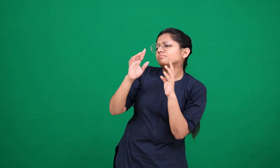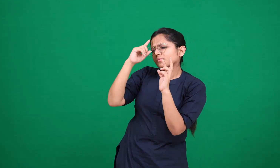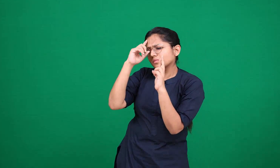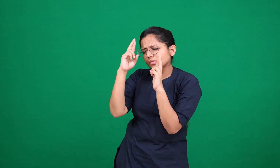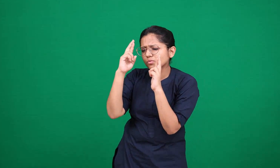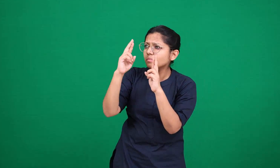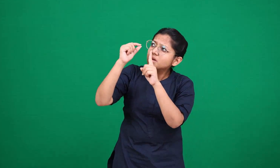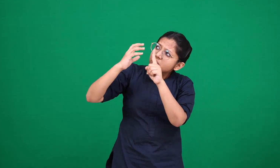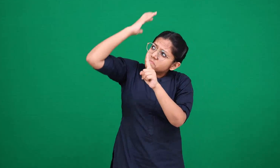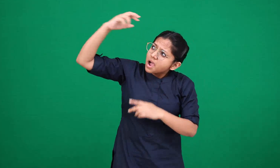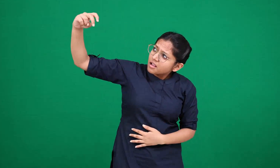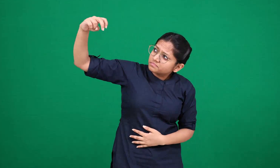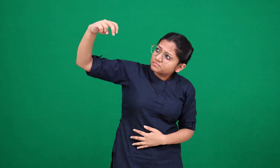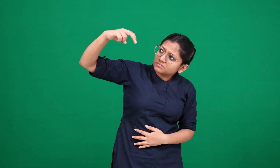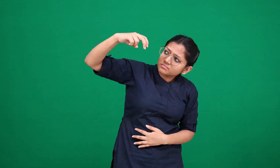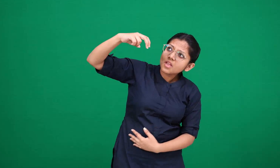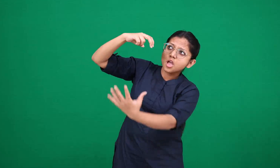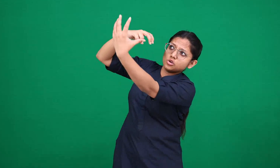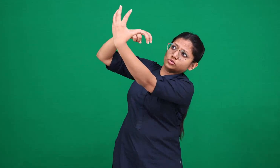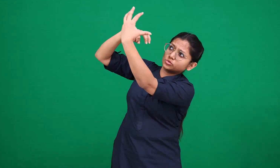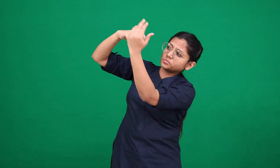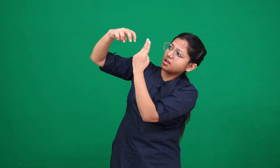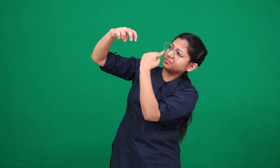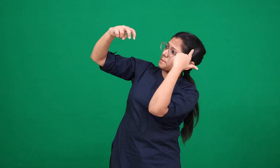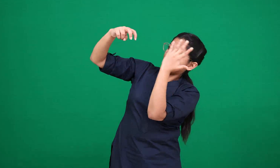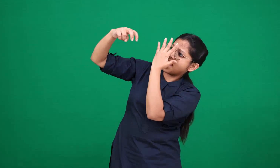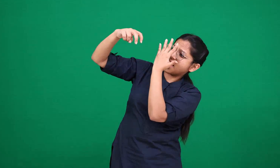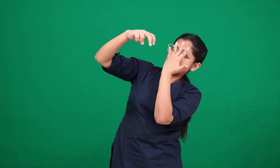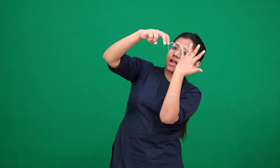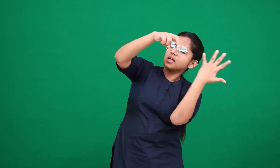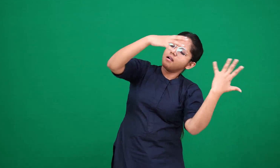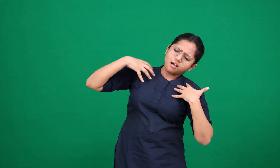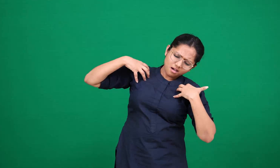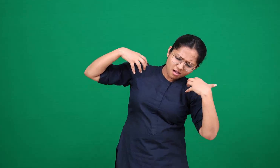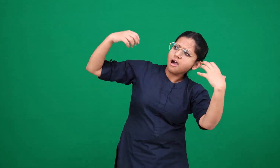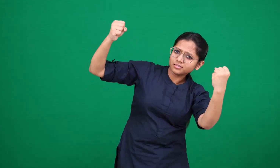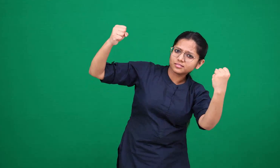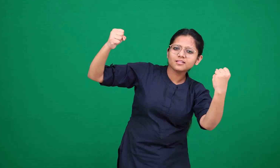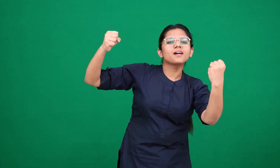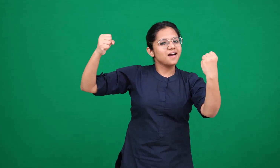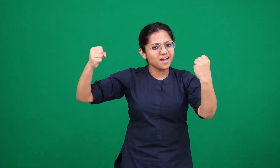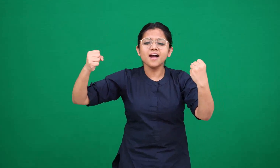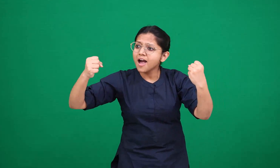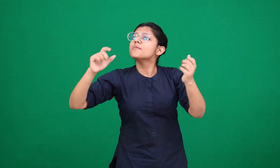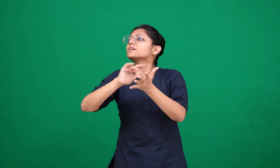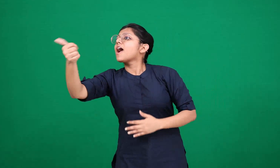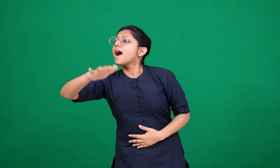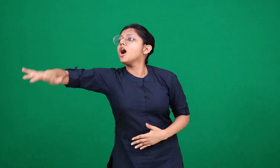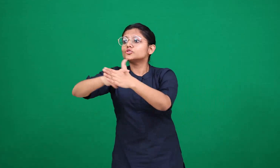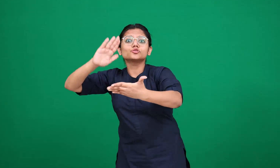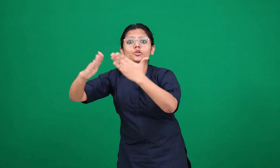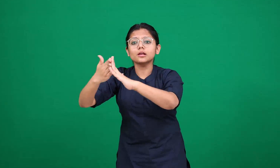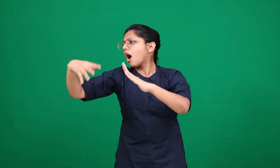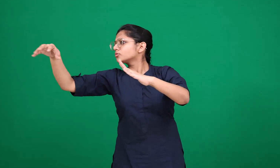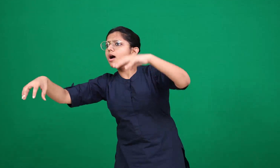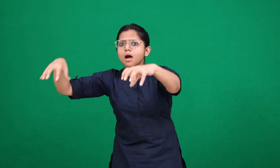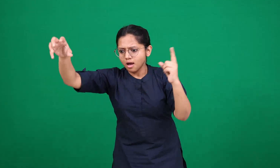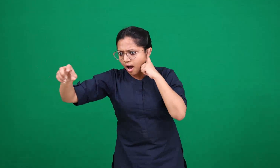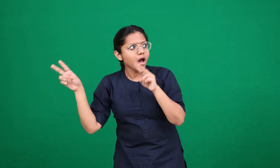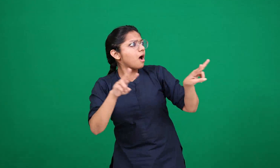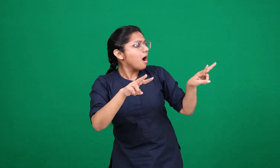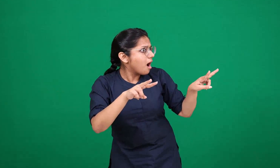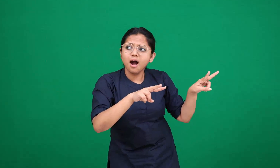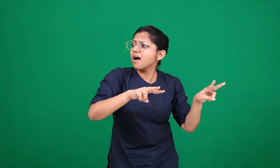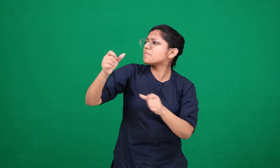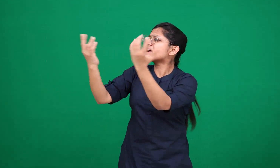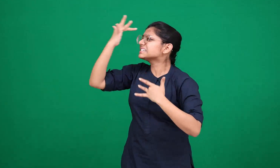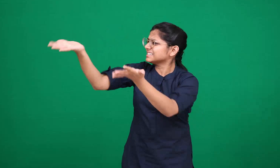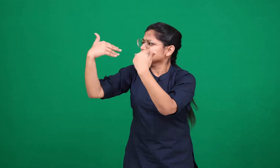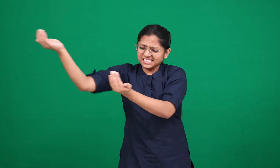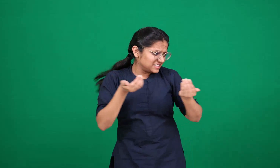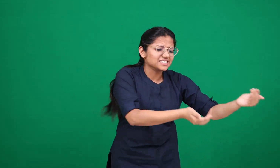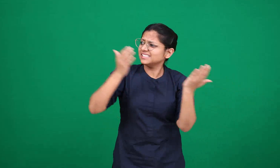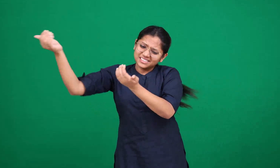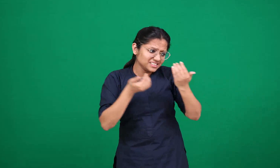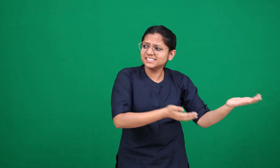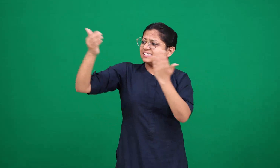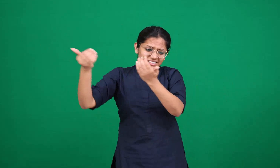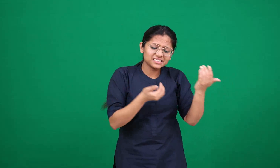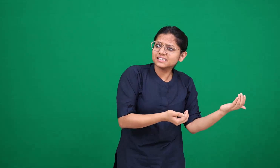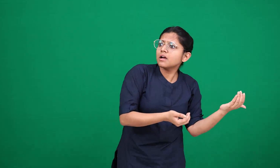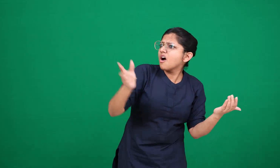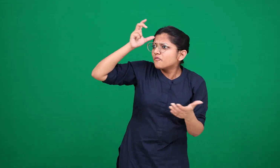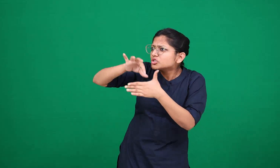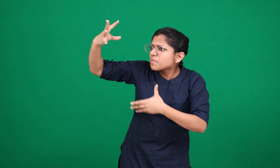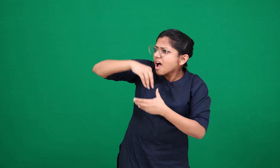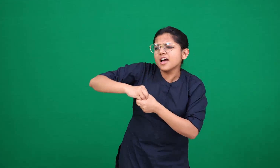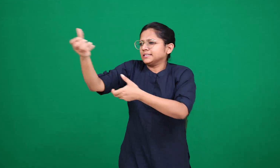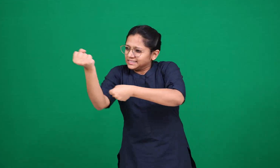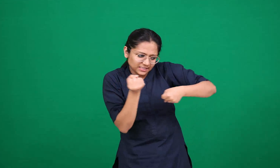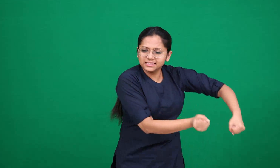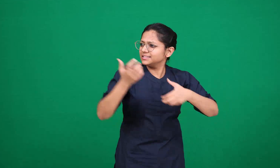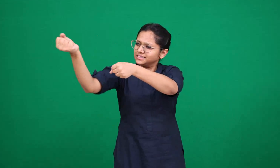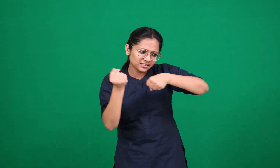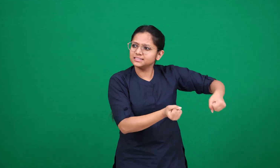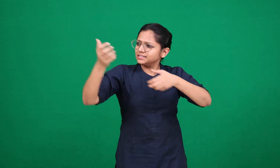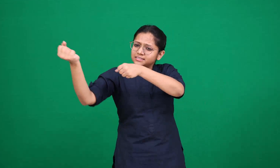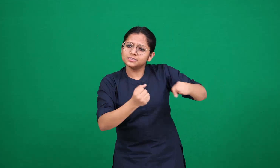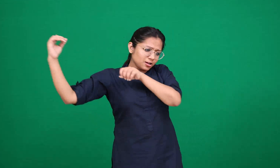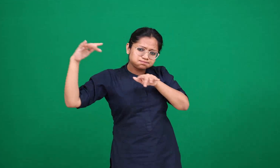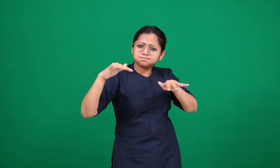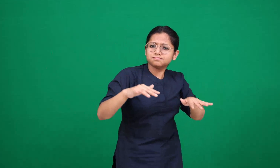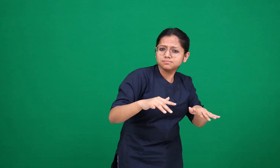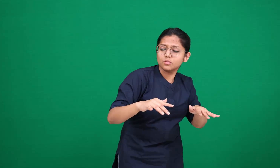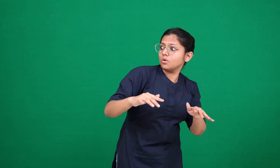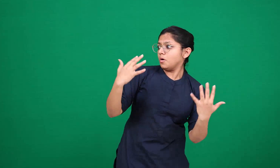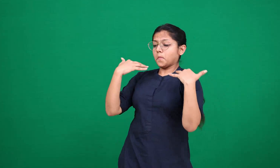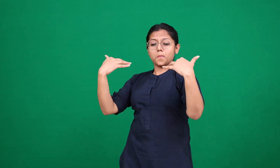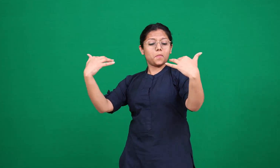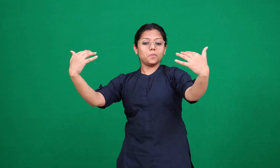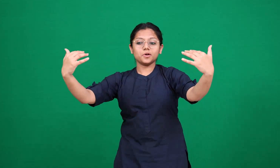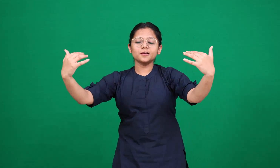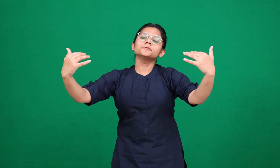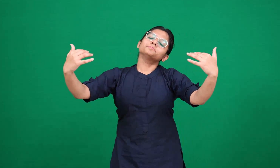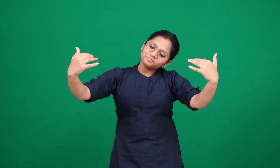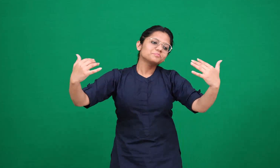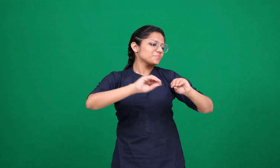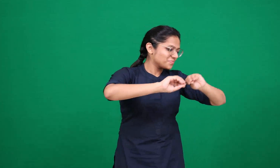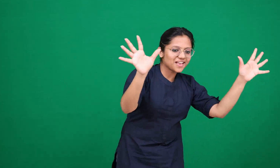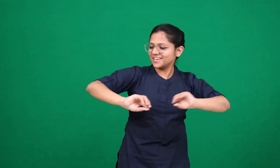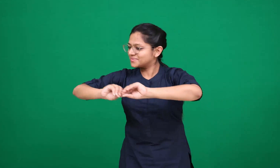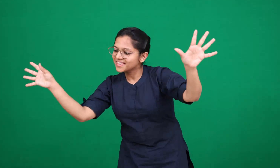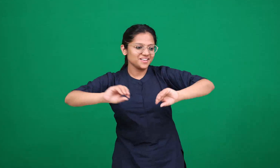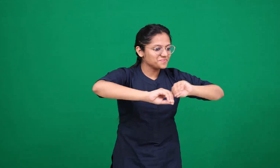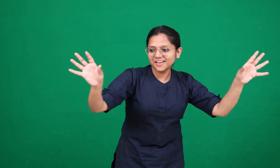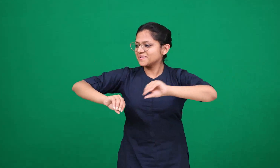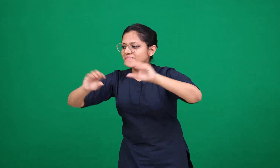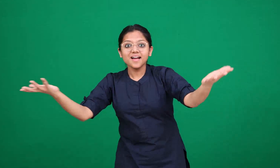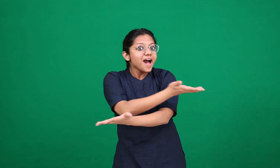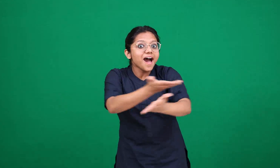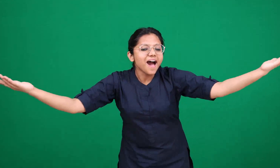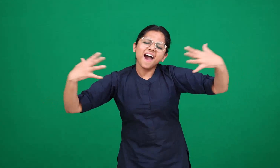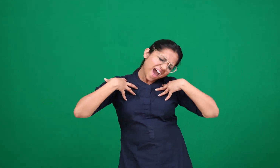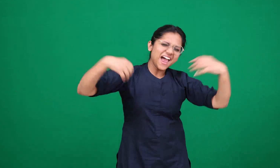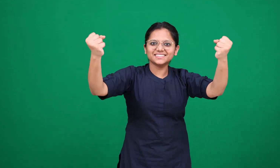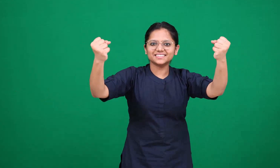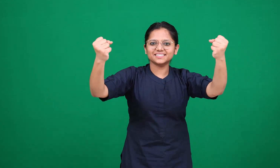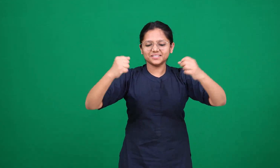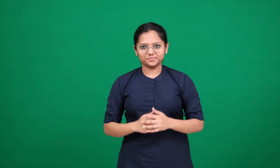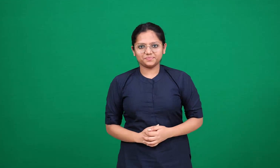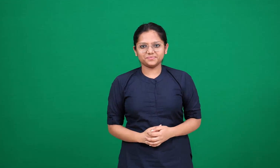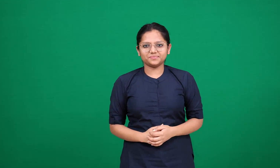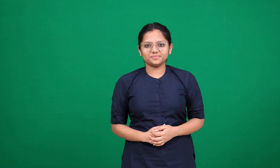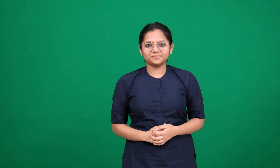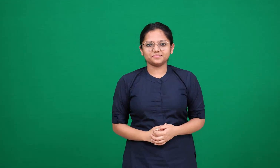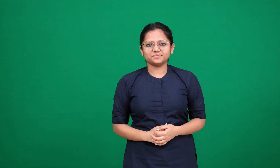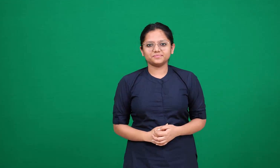Crowds also gathered from the towns around Jerusalem, bringing the sick and those tormented by unclean spirits, and all of them were healed.